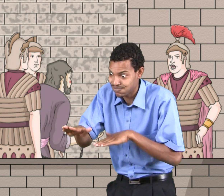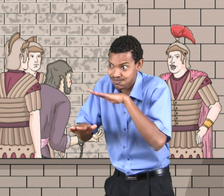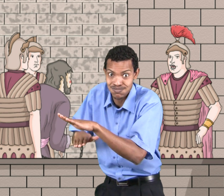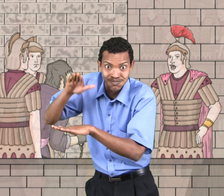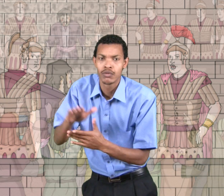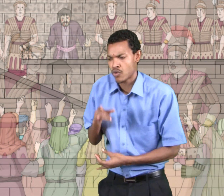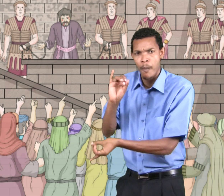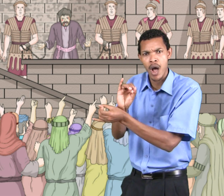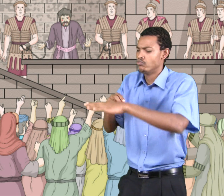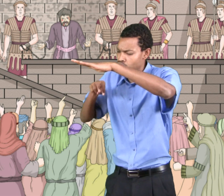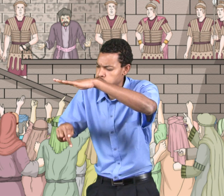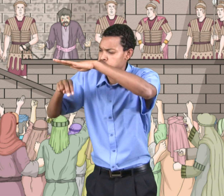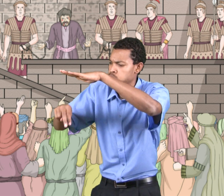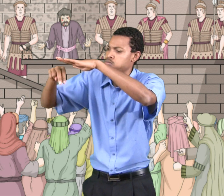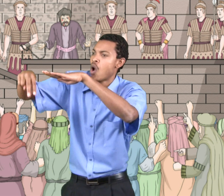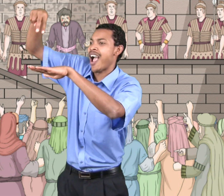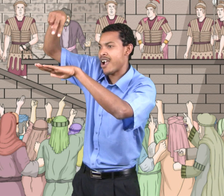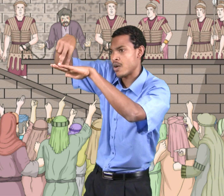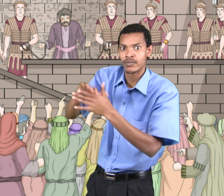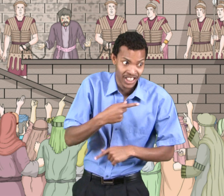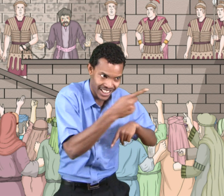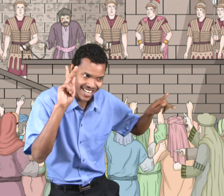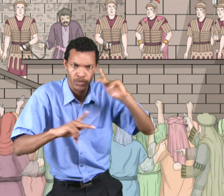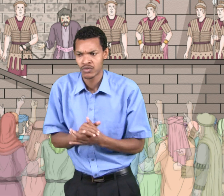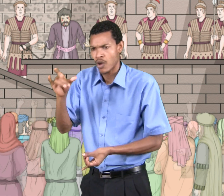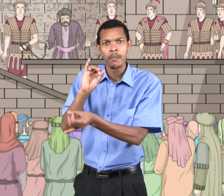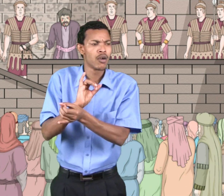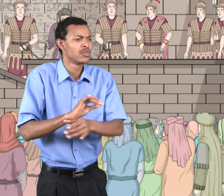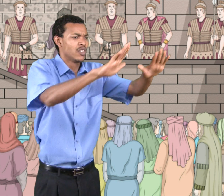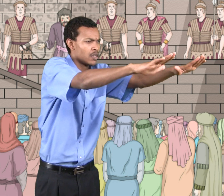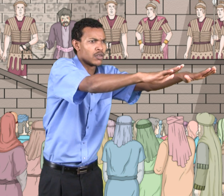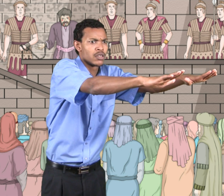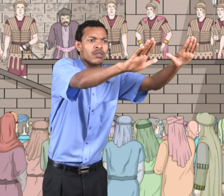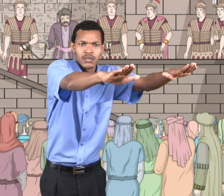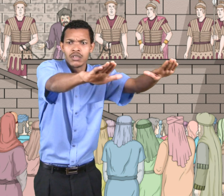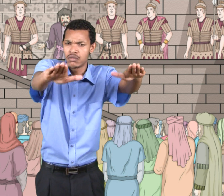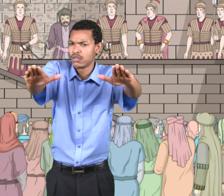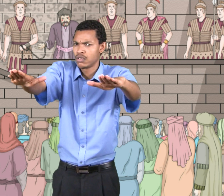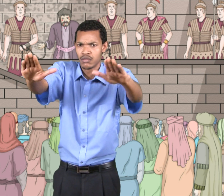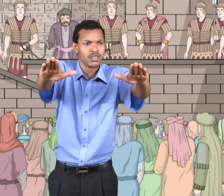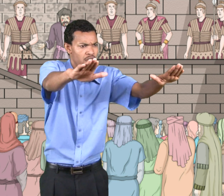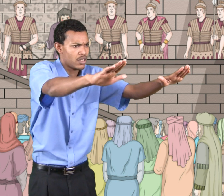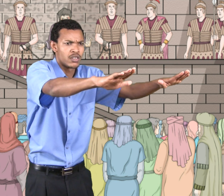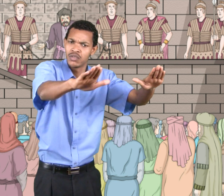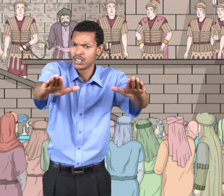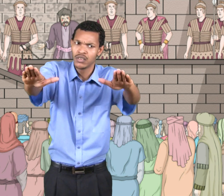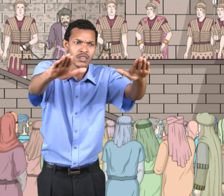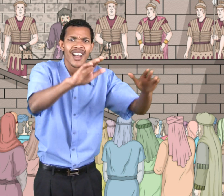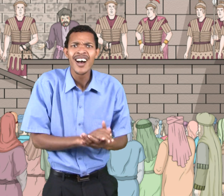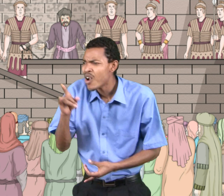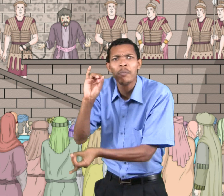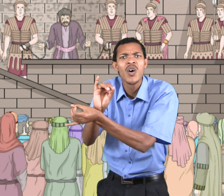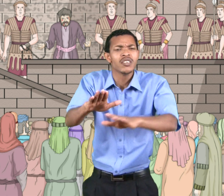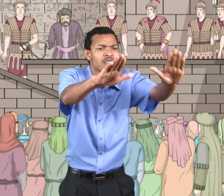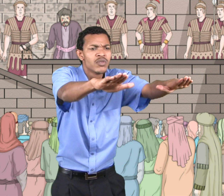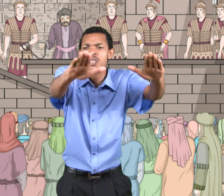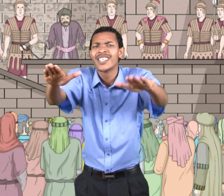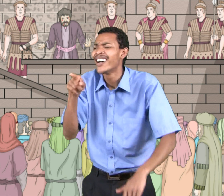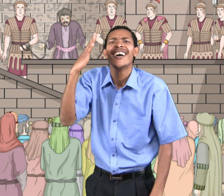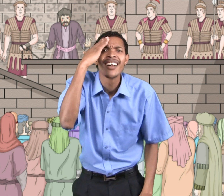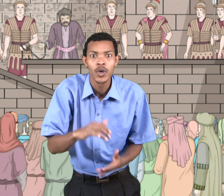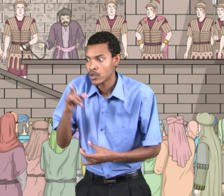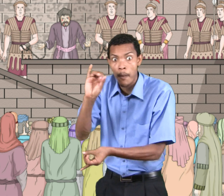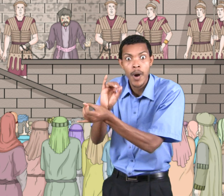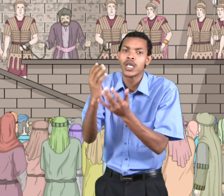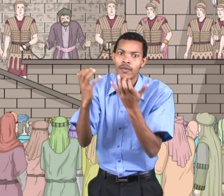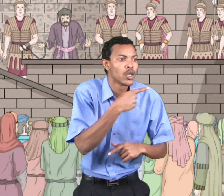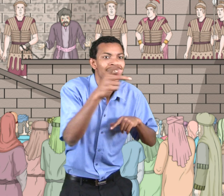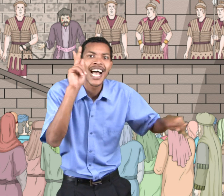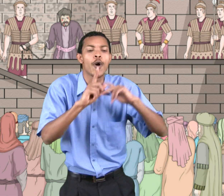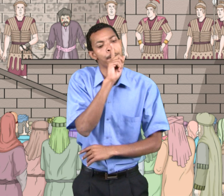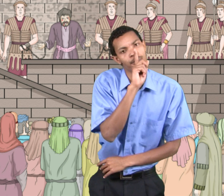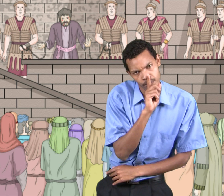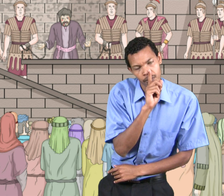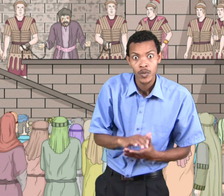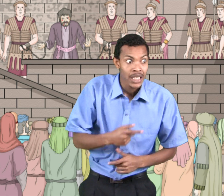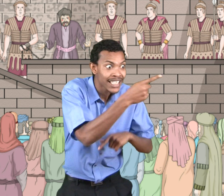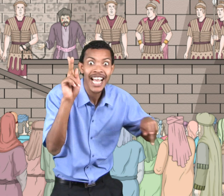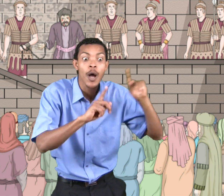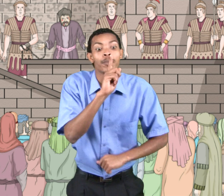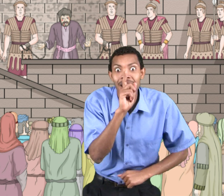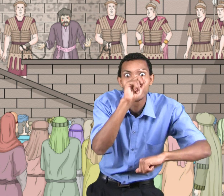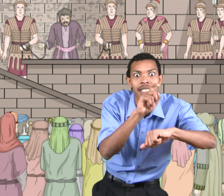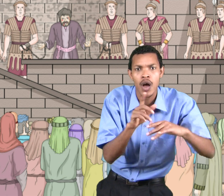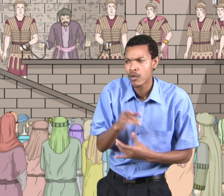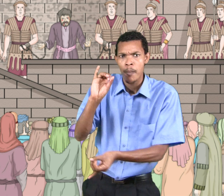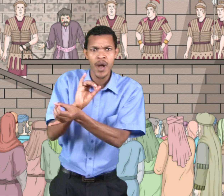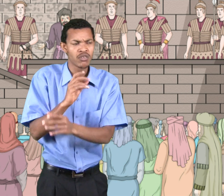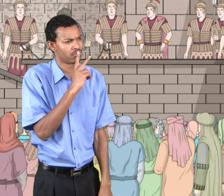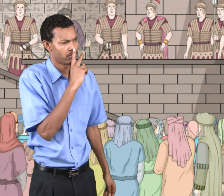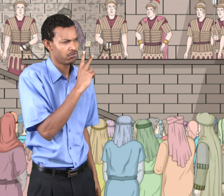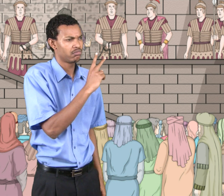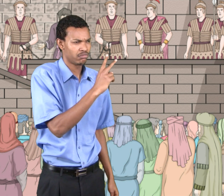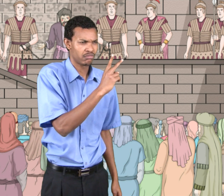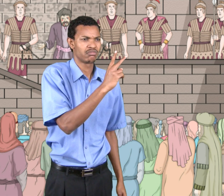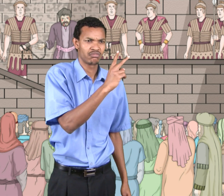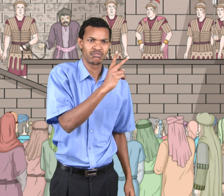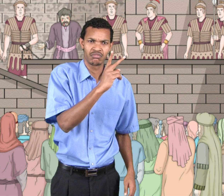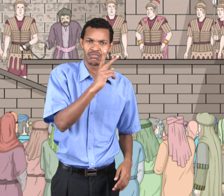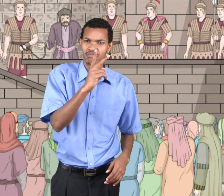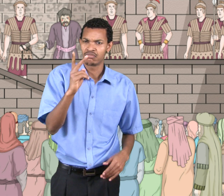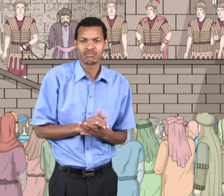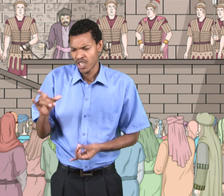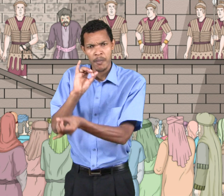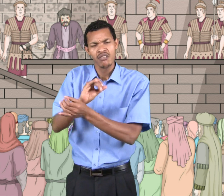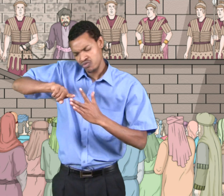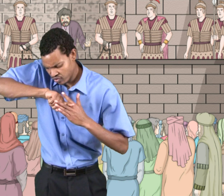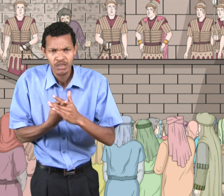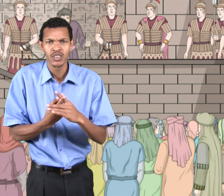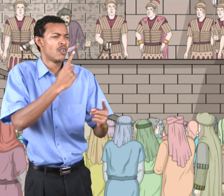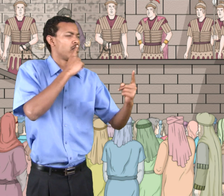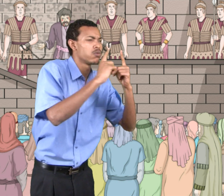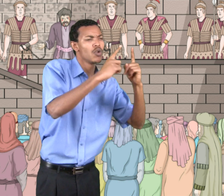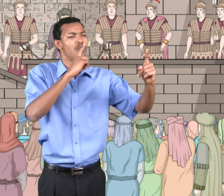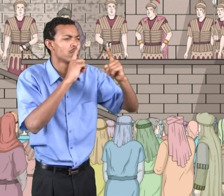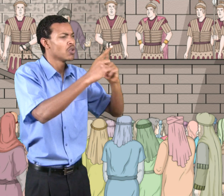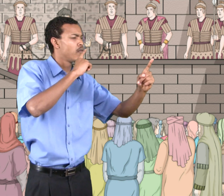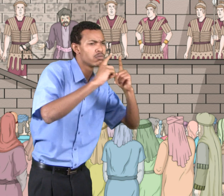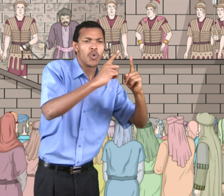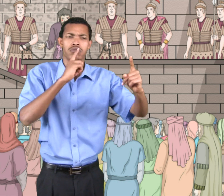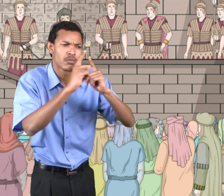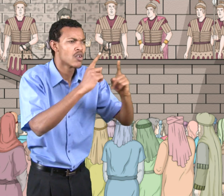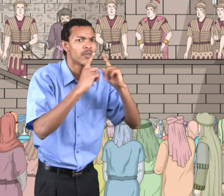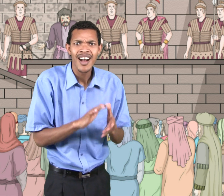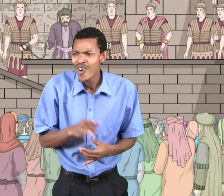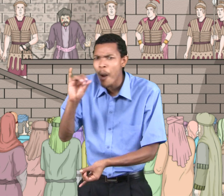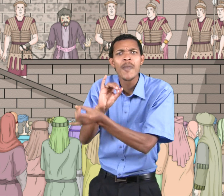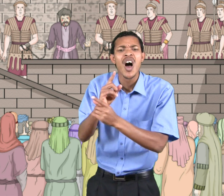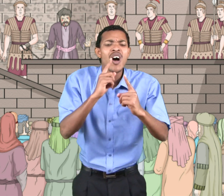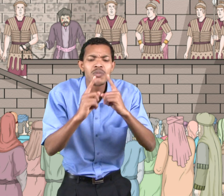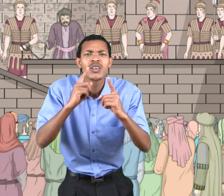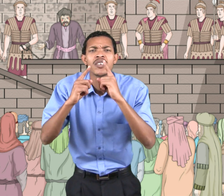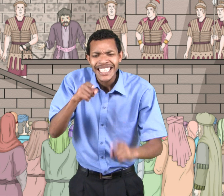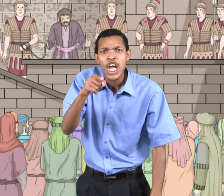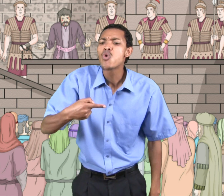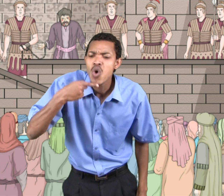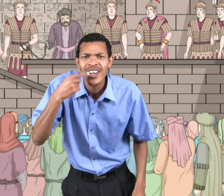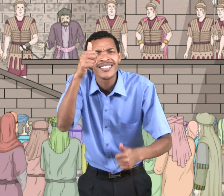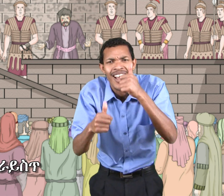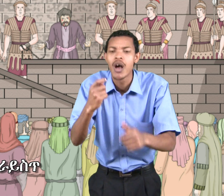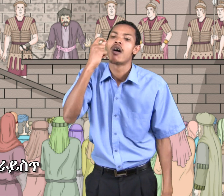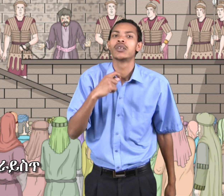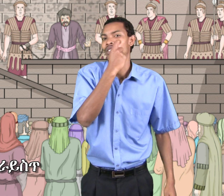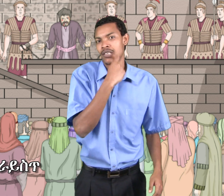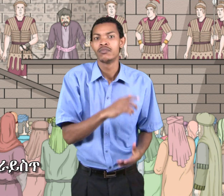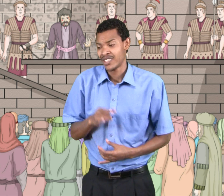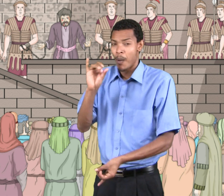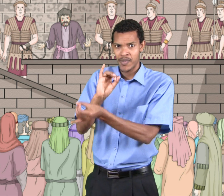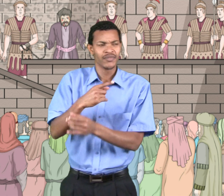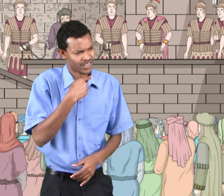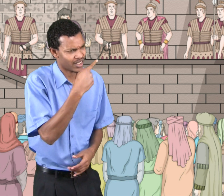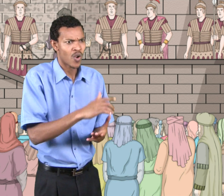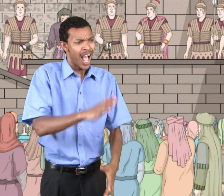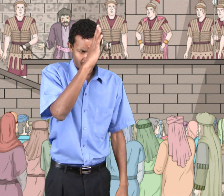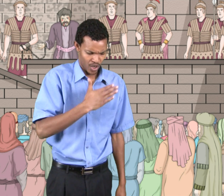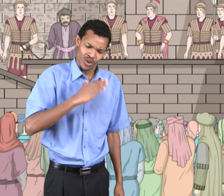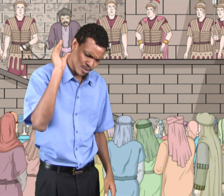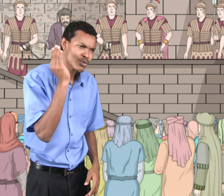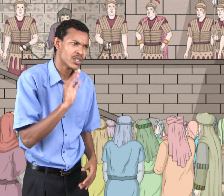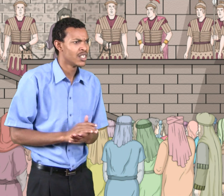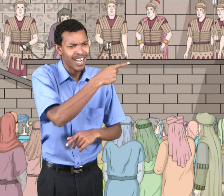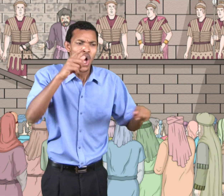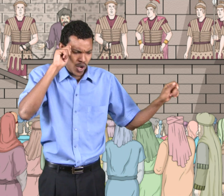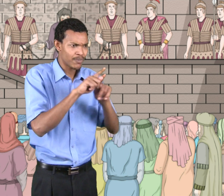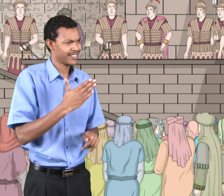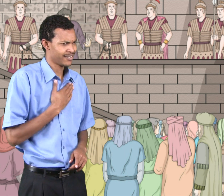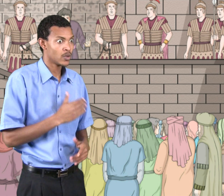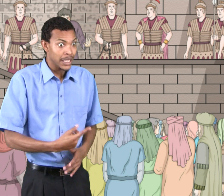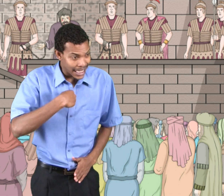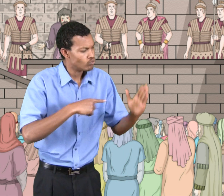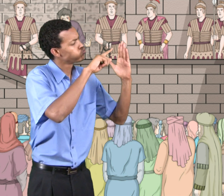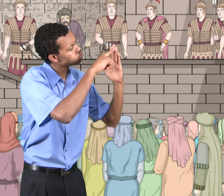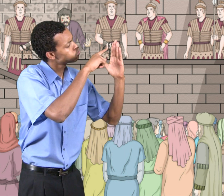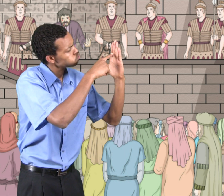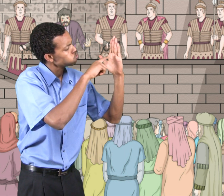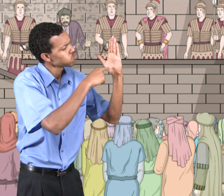Having received permission, Paul stood on the steps and motioned to the crowd. A great hush came over the crowd, and he addressed them in Hebrew: “Brothers and fathers, listen now to my defense before you.”